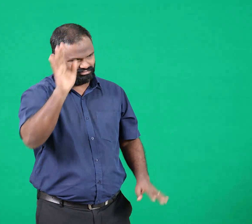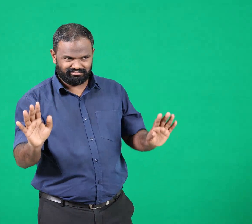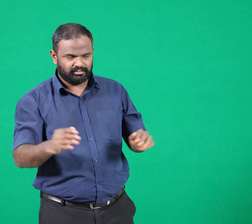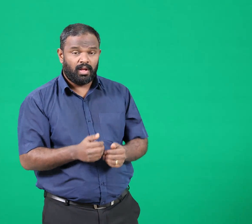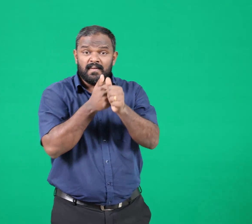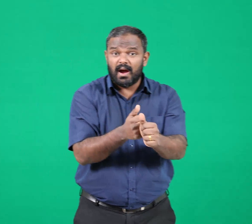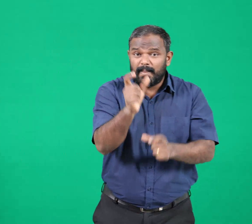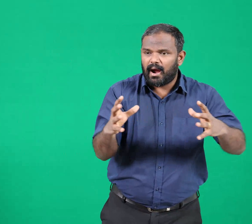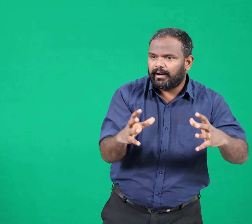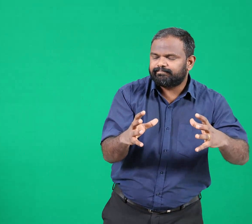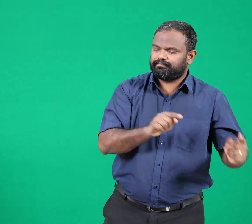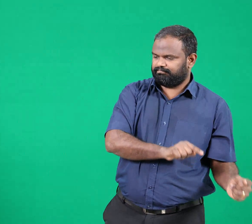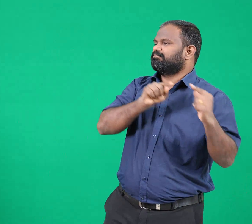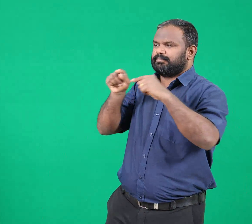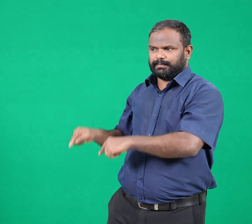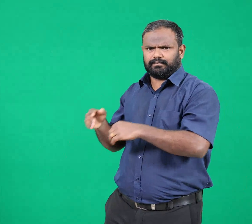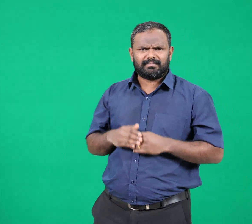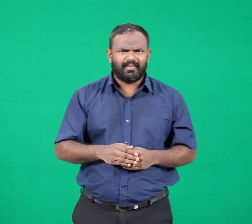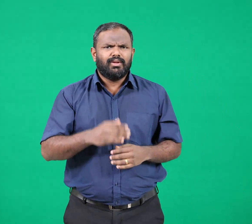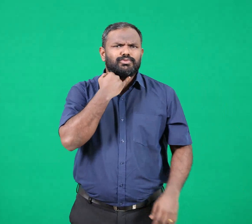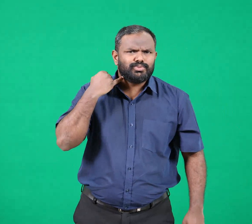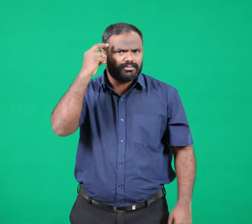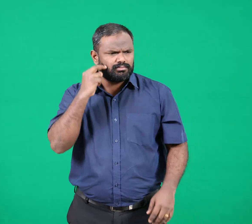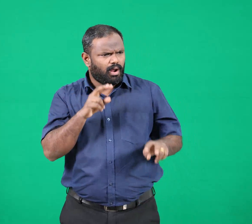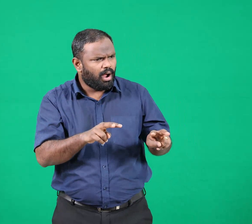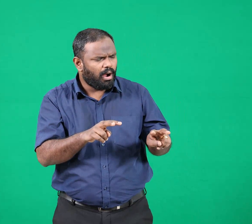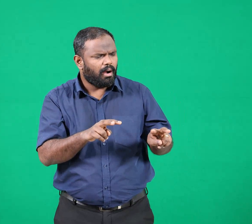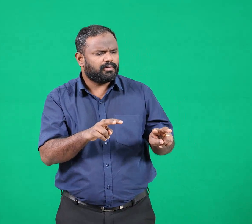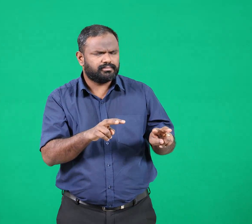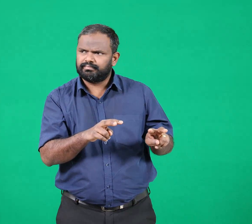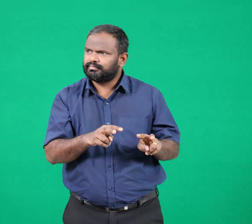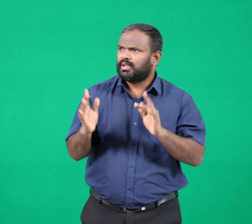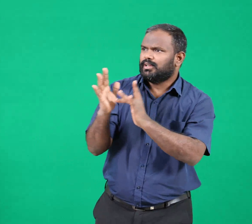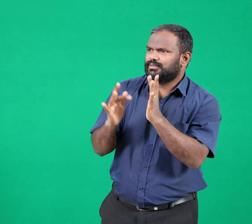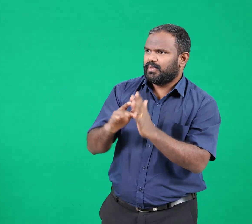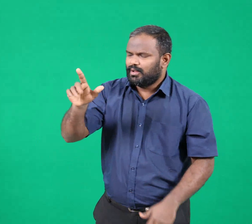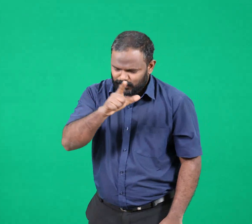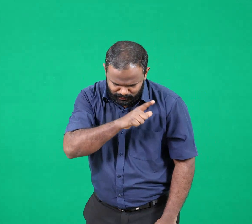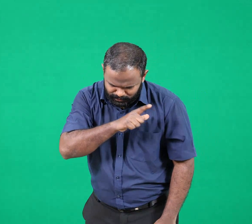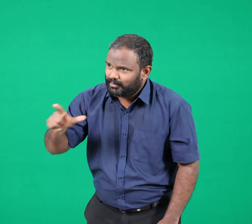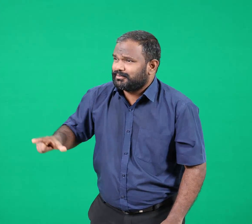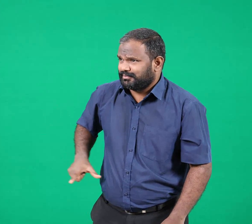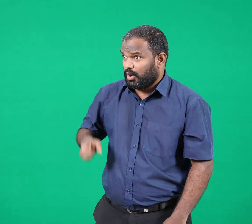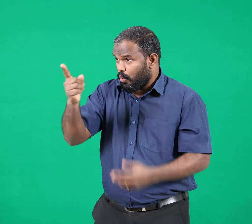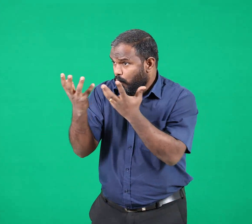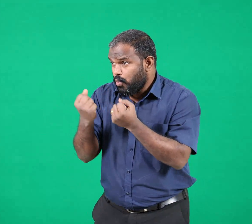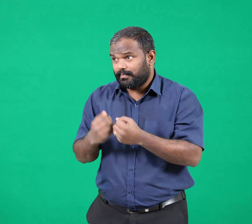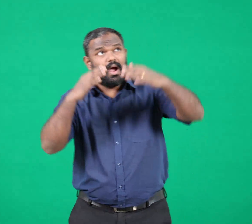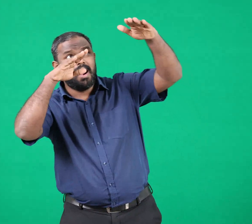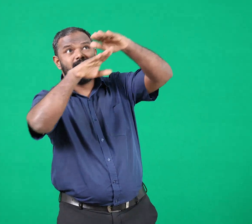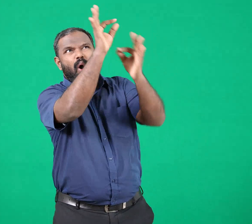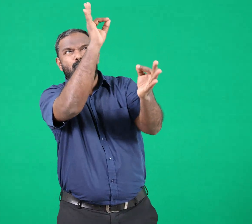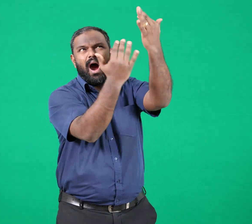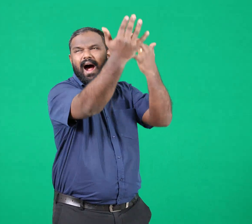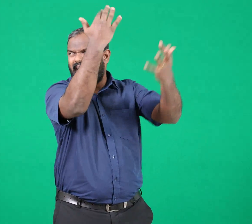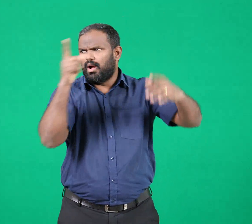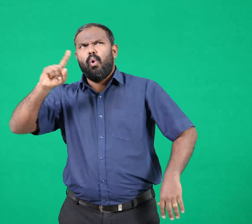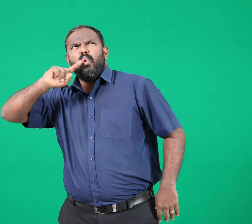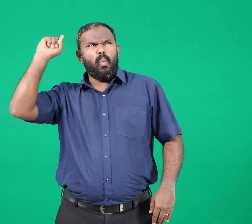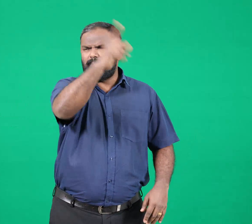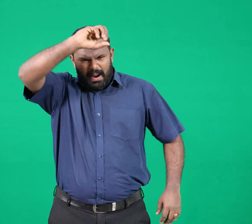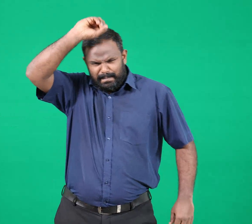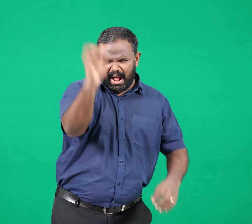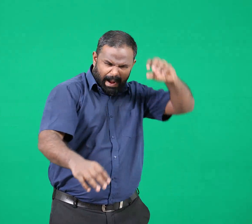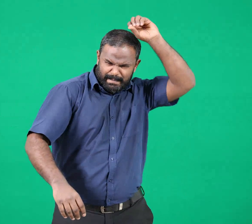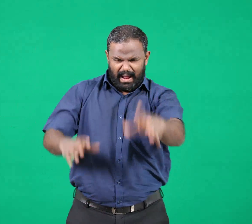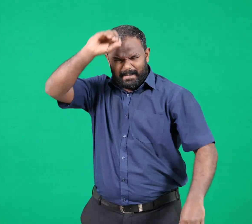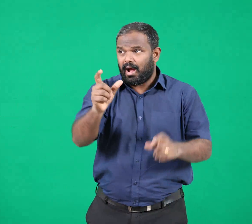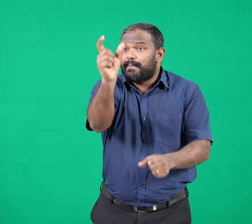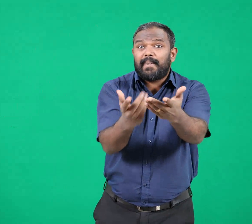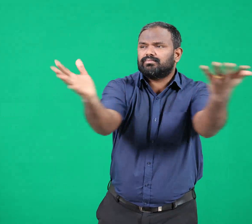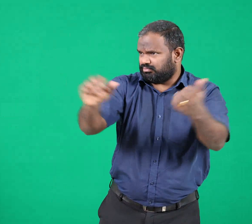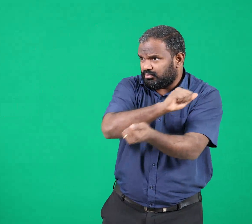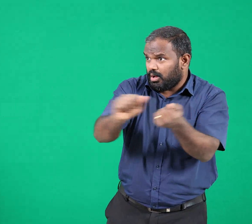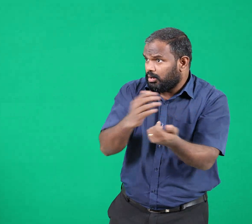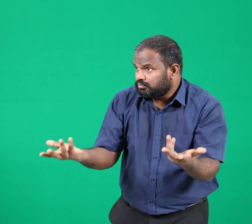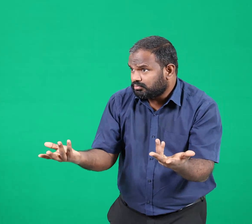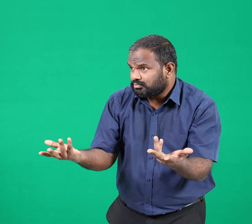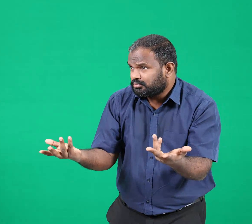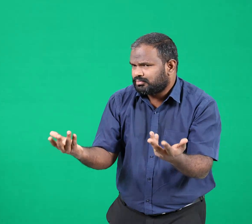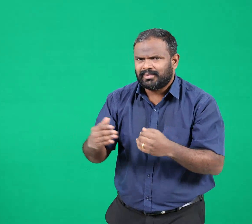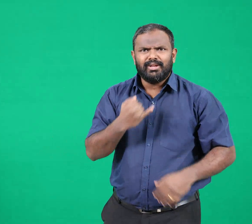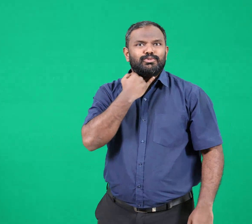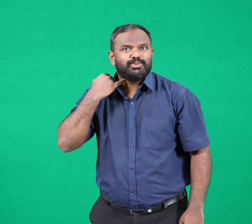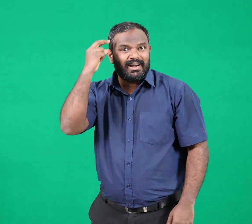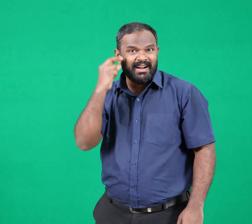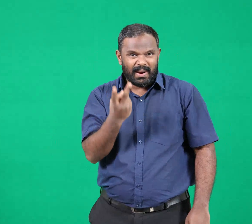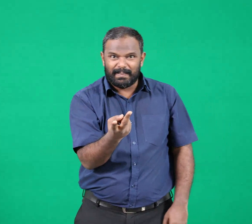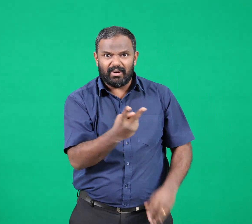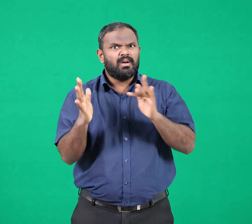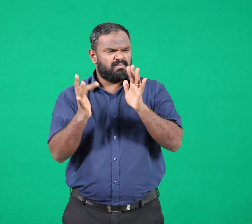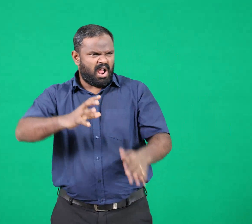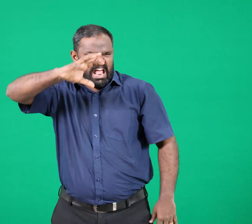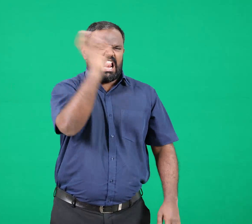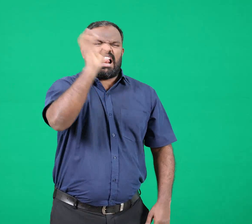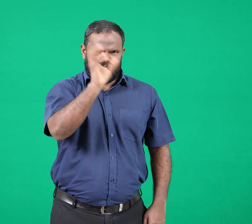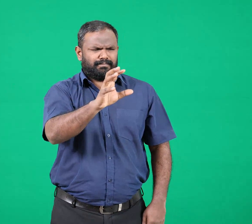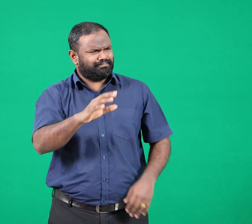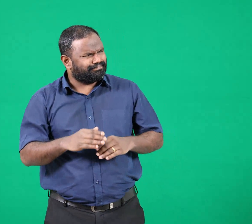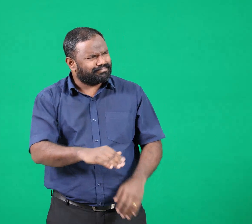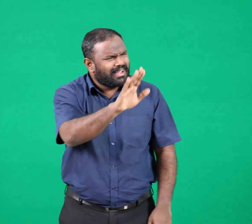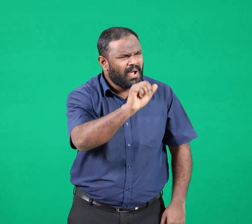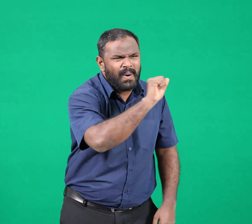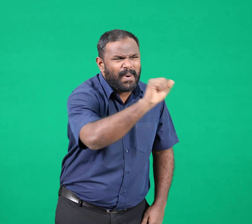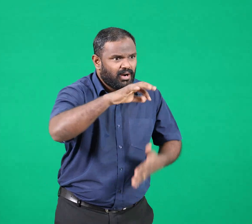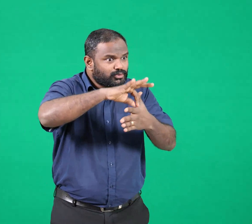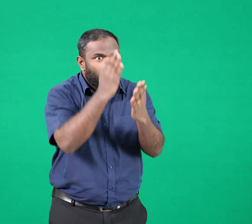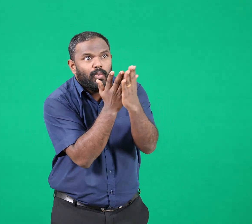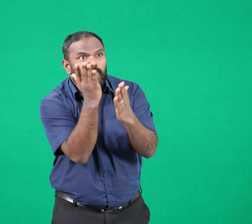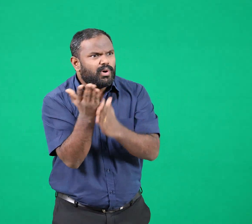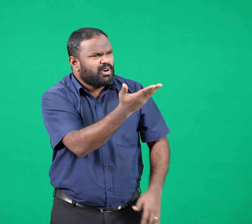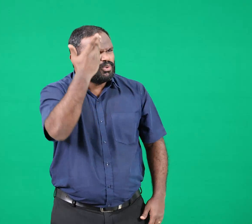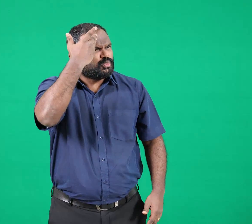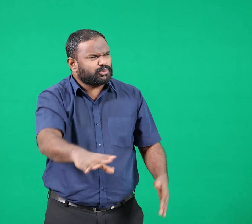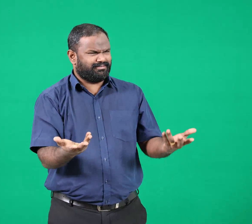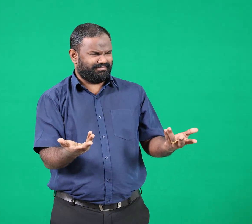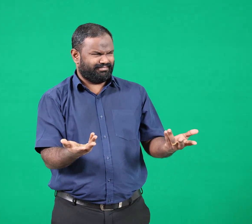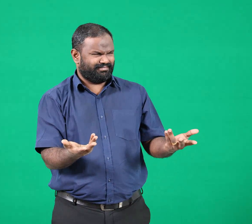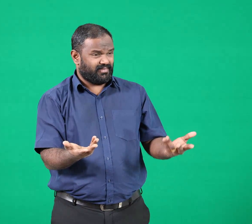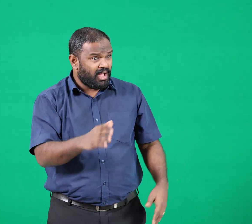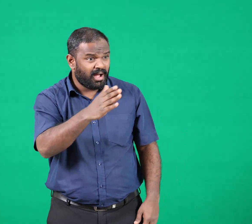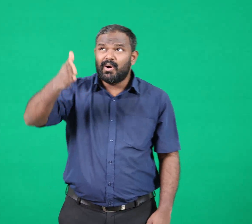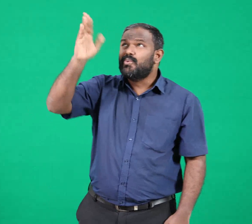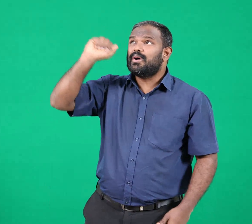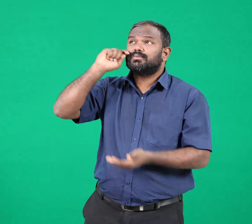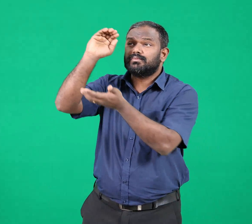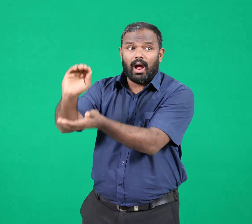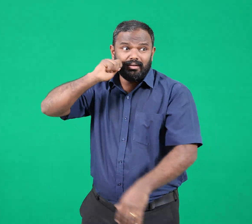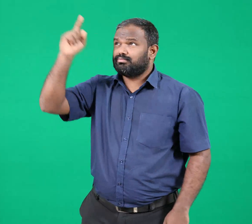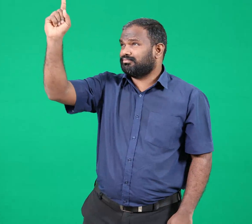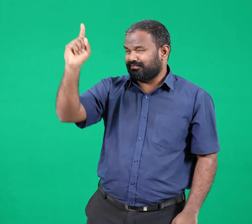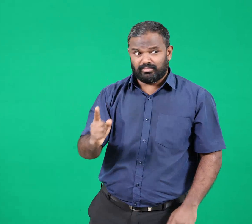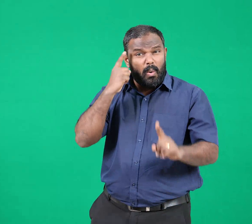When the disciples James and John saw this, they asked, "Lord, do You want us to call down fire from heaven to consume them?"